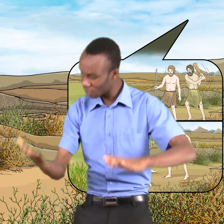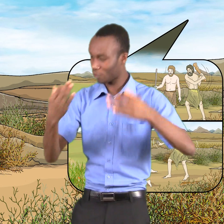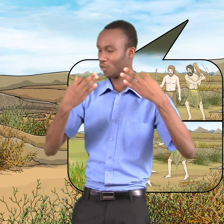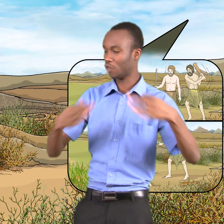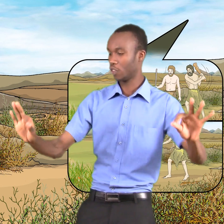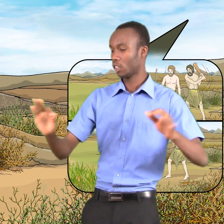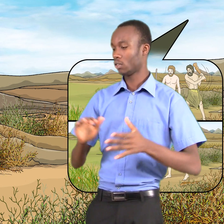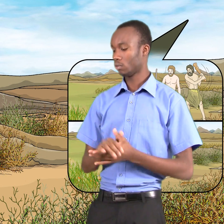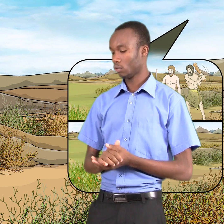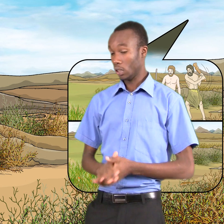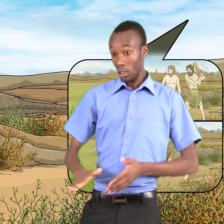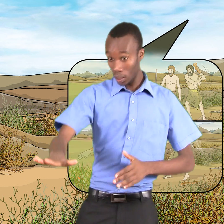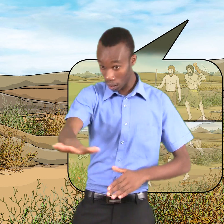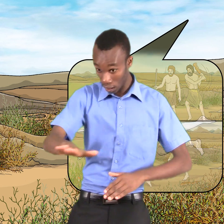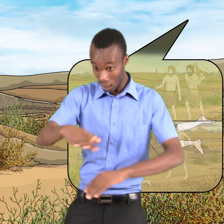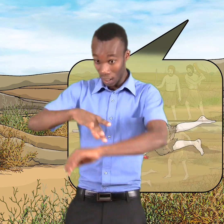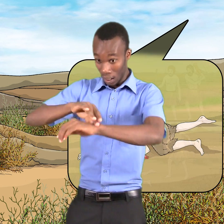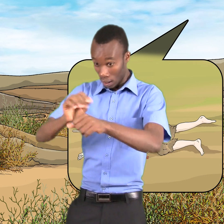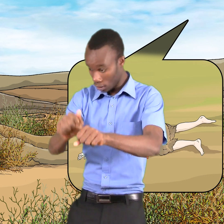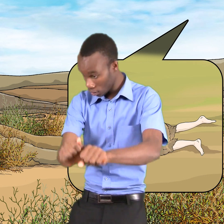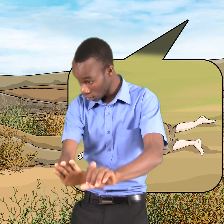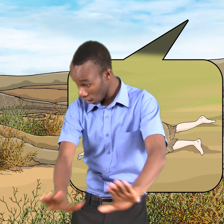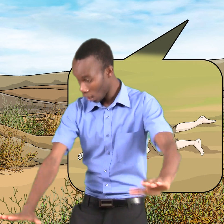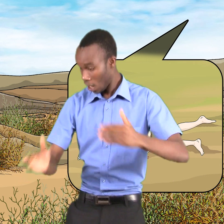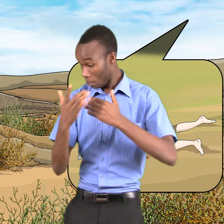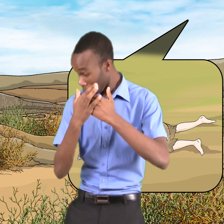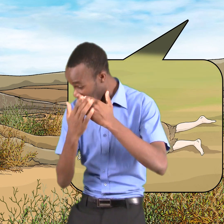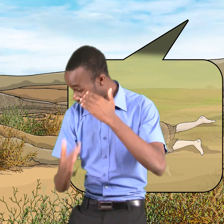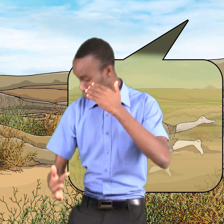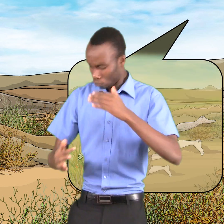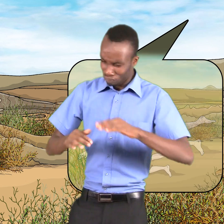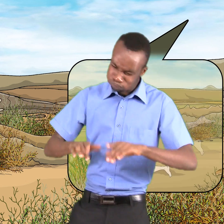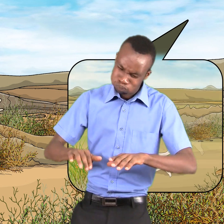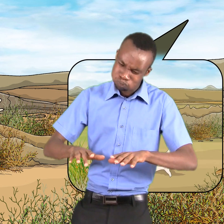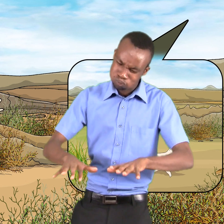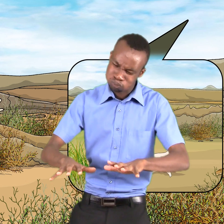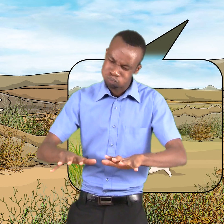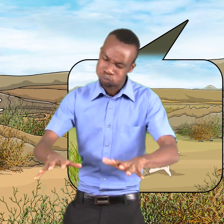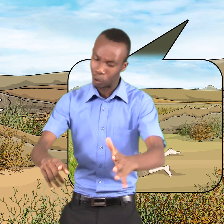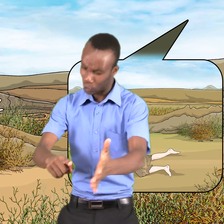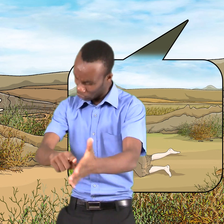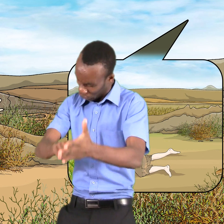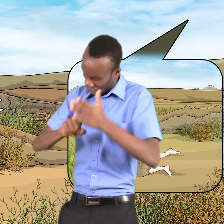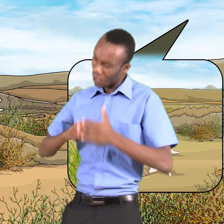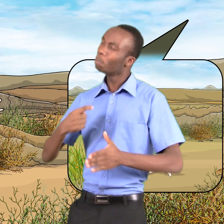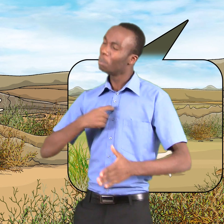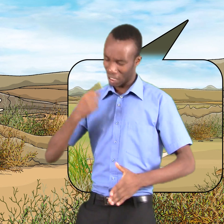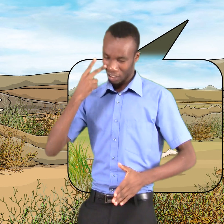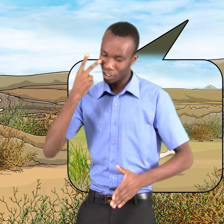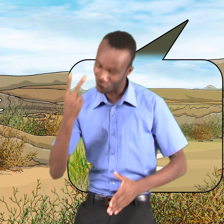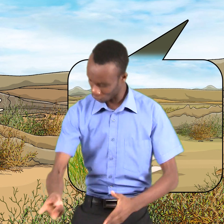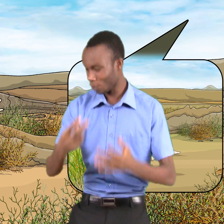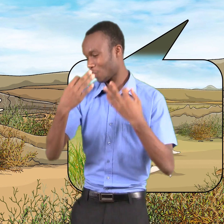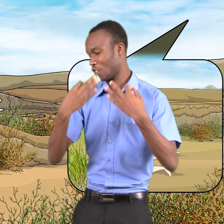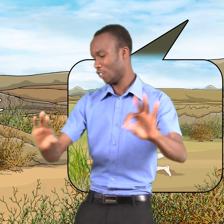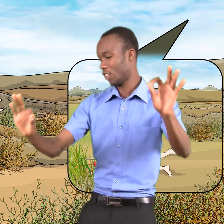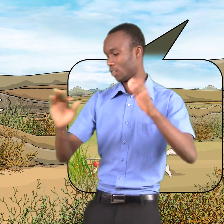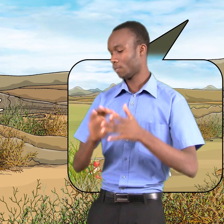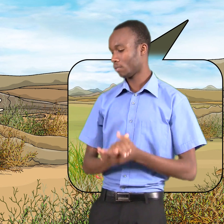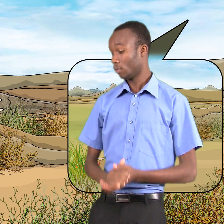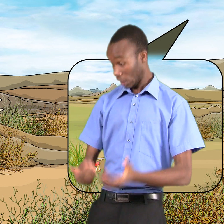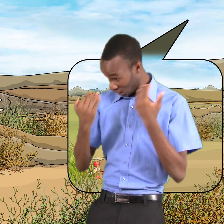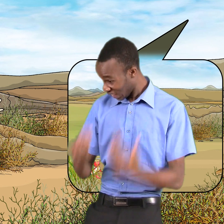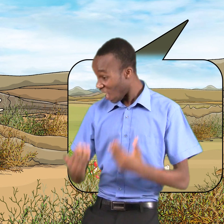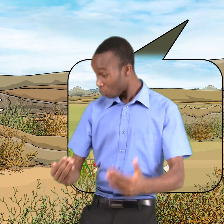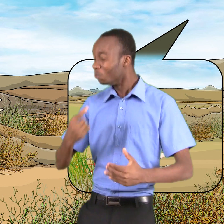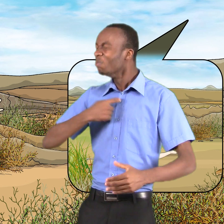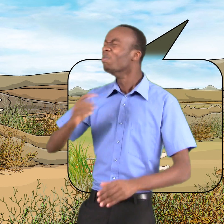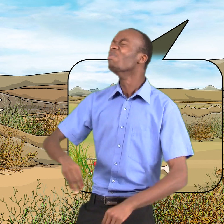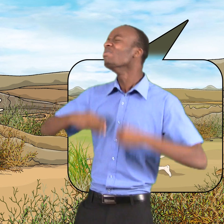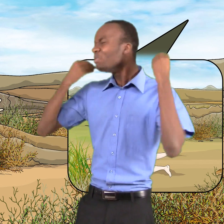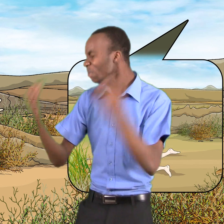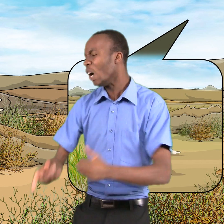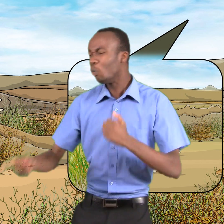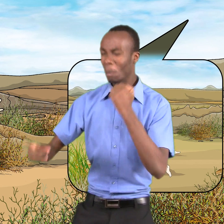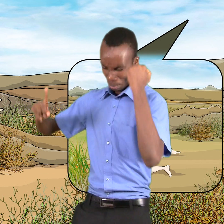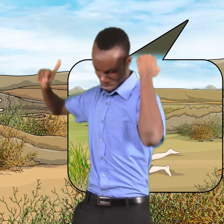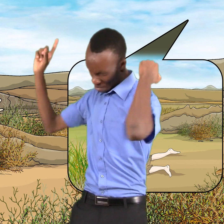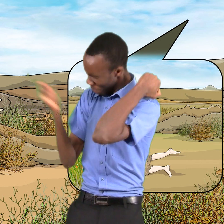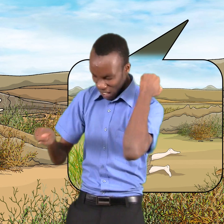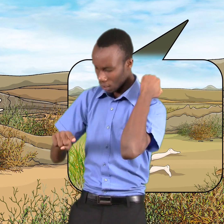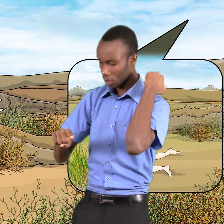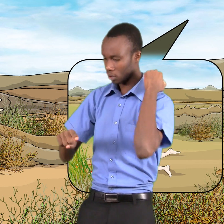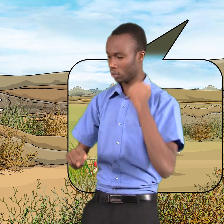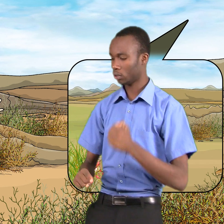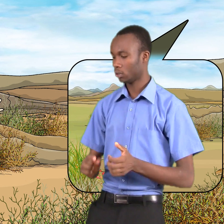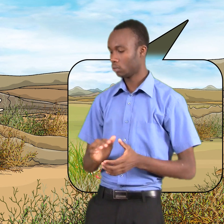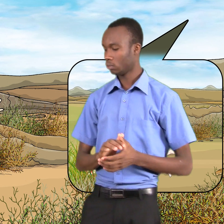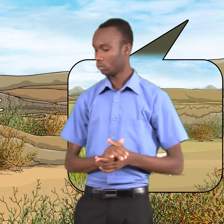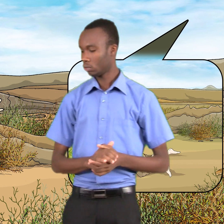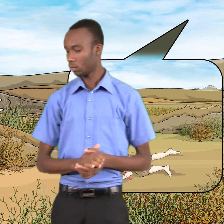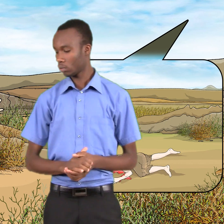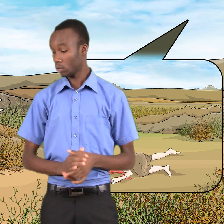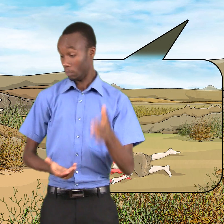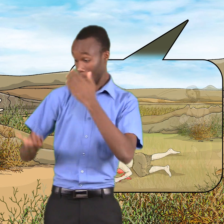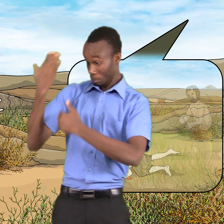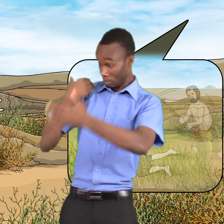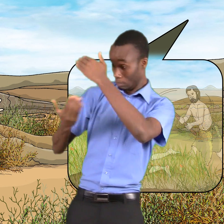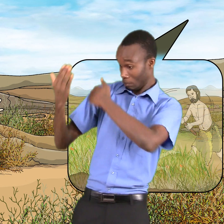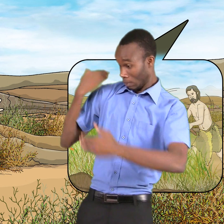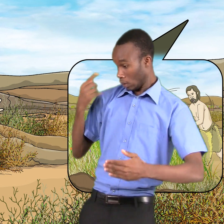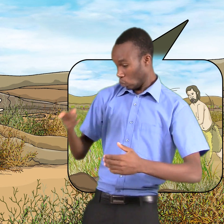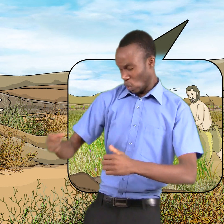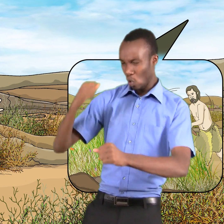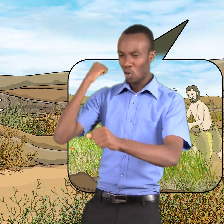“The voice of your brother’s blood cries out to Me from the ground. Now you are cursed and banished from the ground, which has opened its mouth to receive your brother’s blood from your hand.